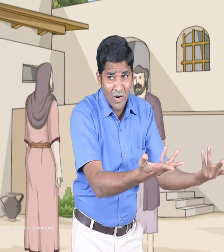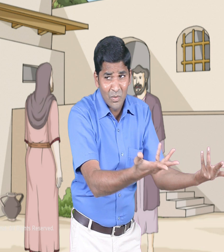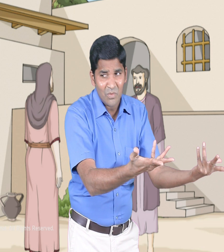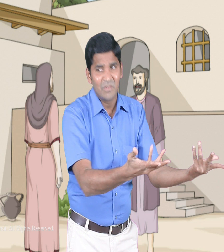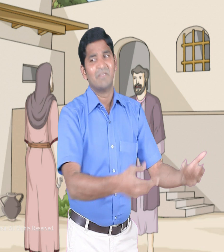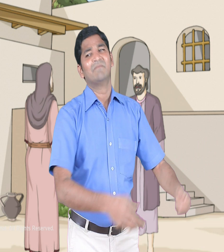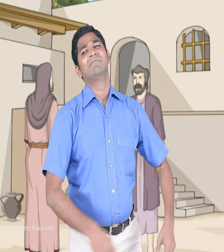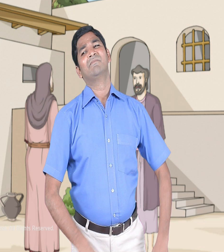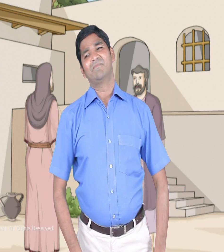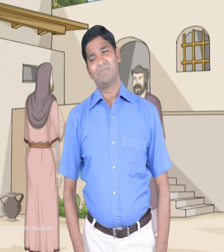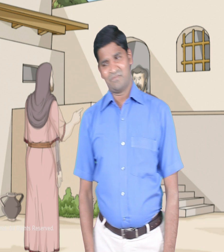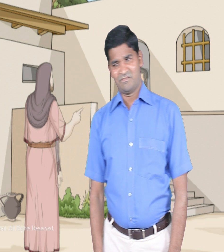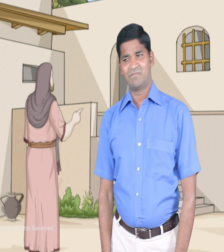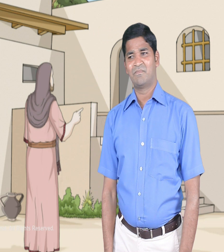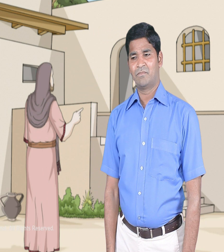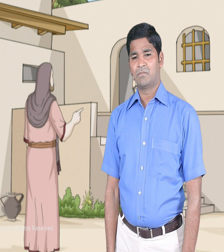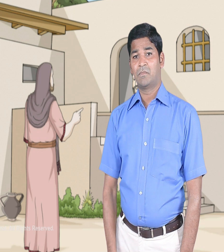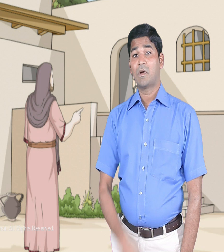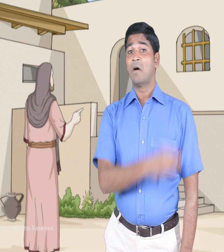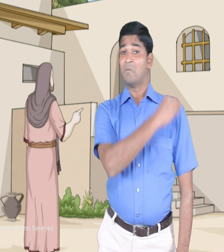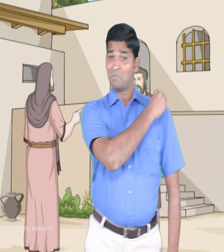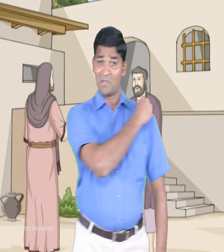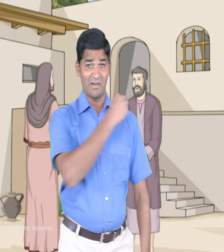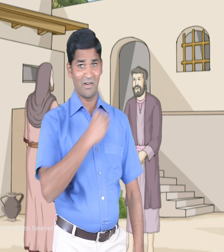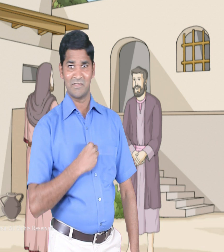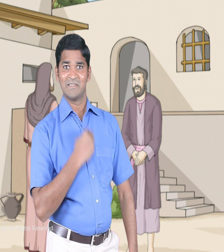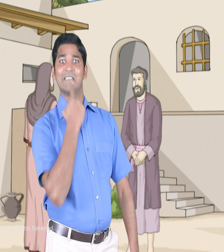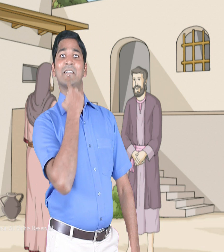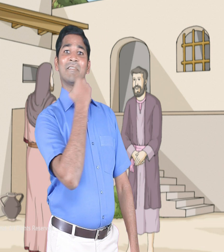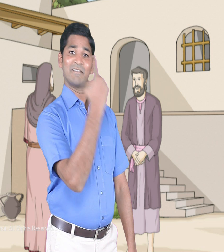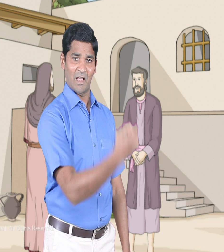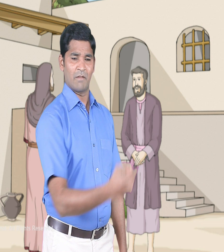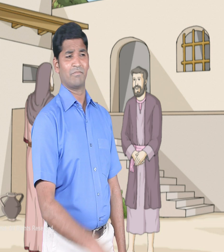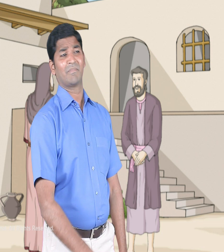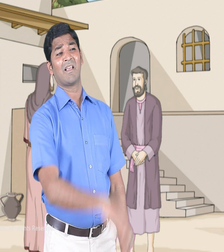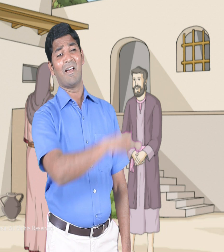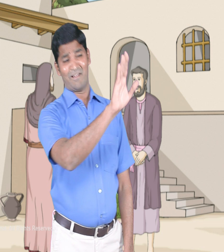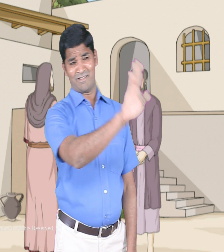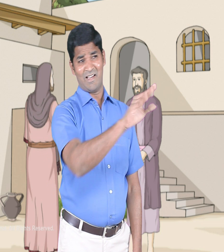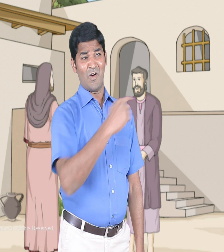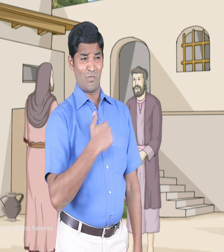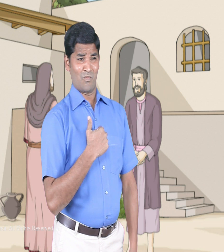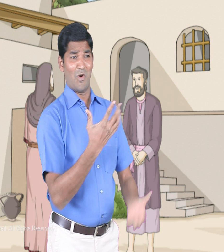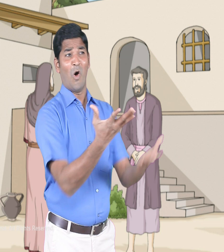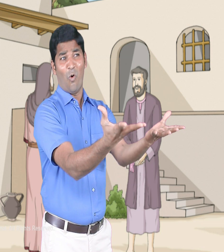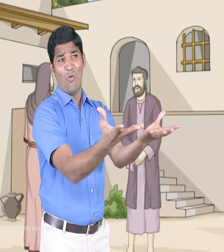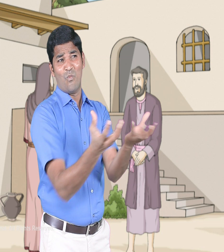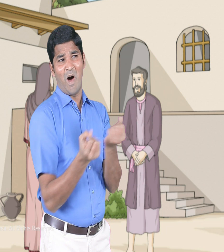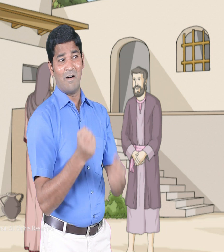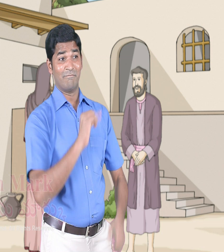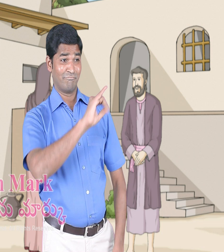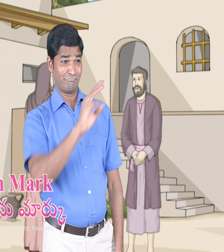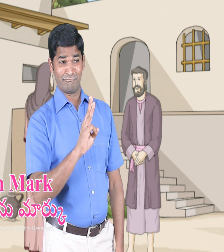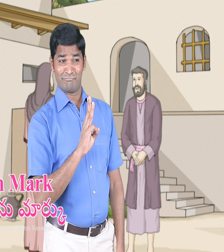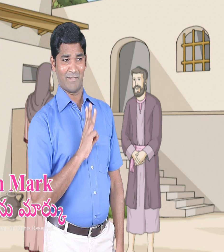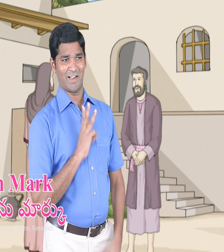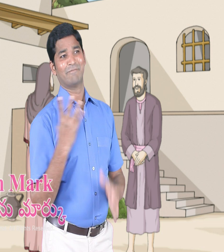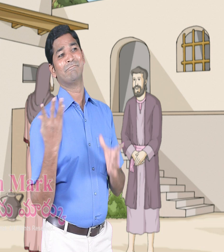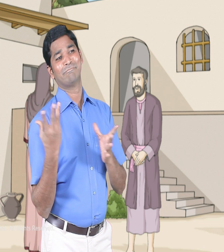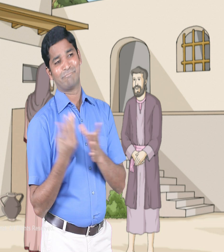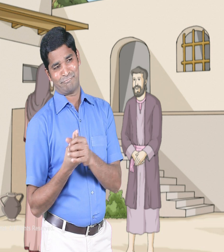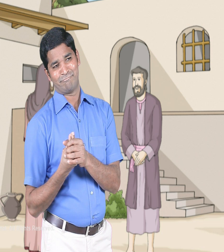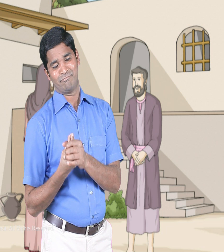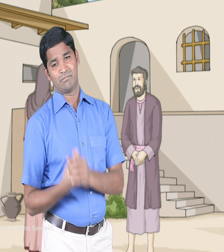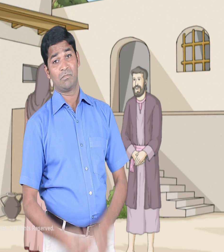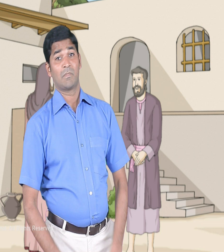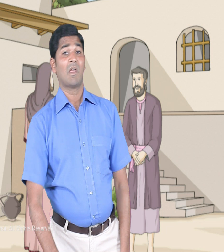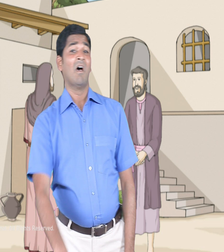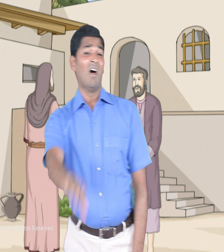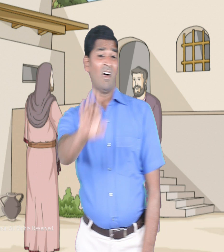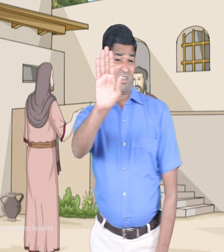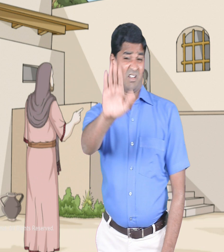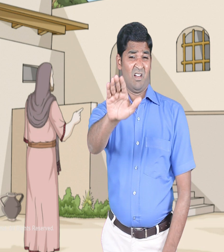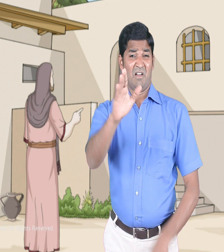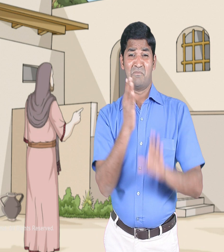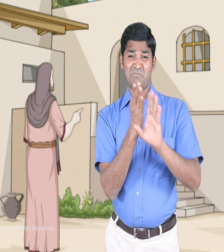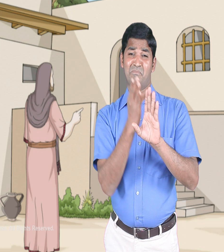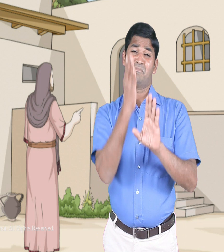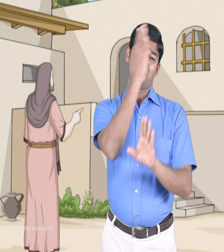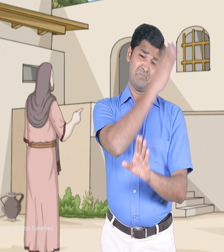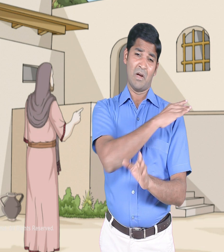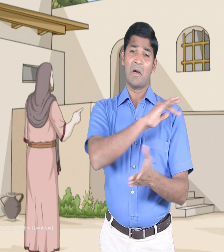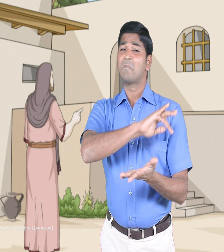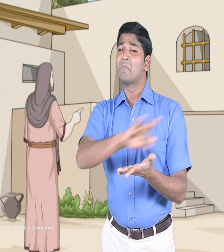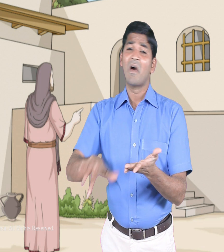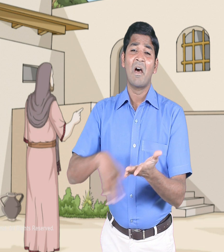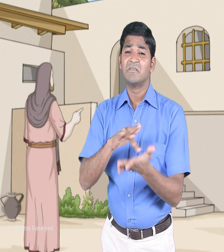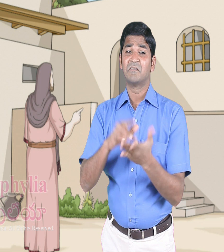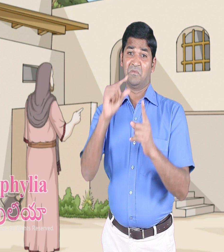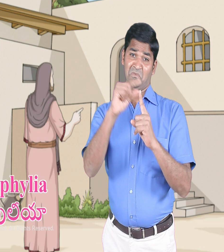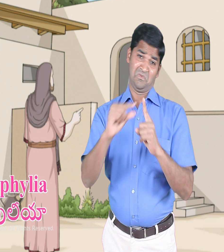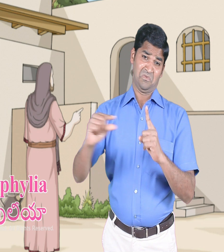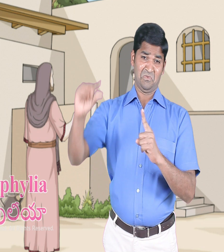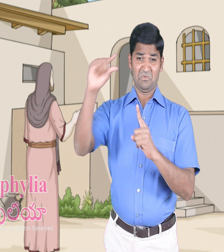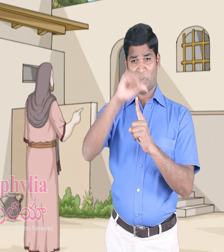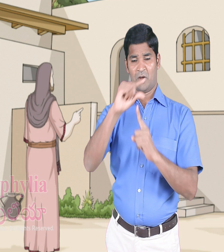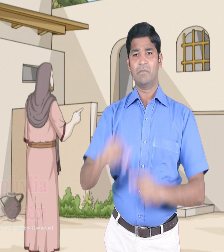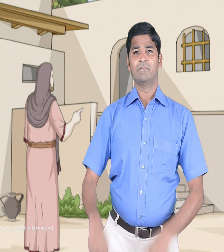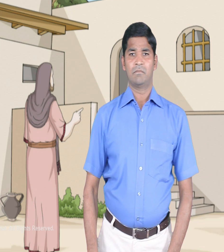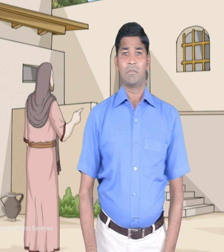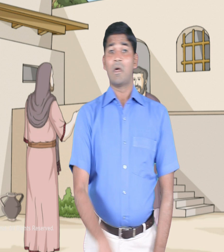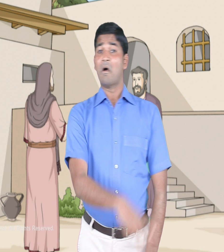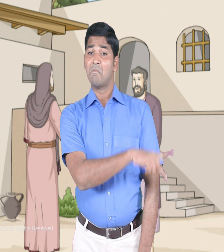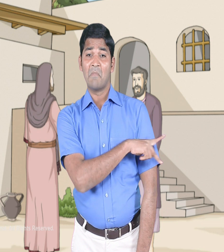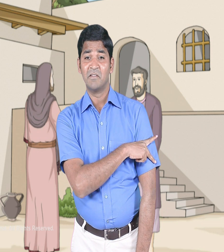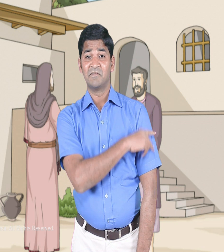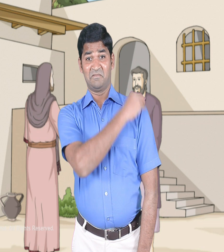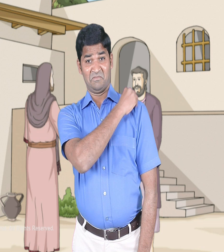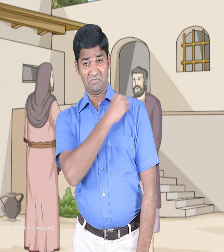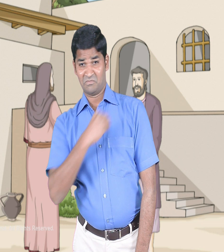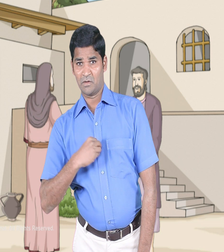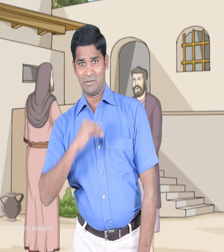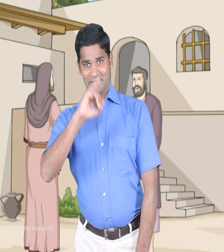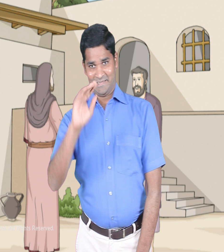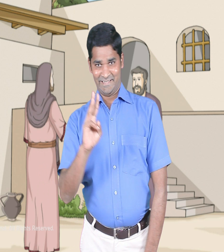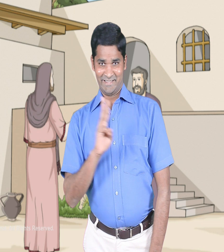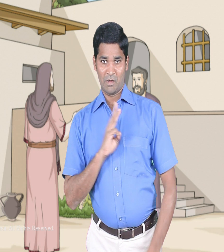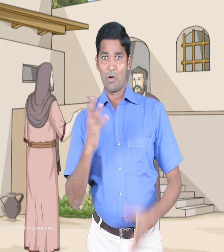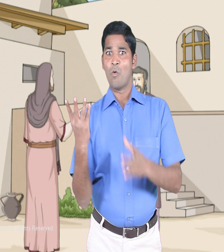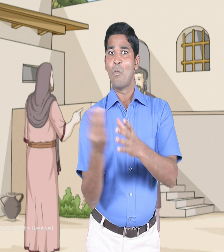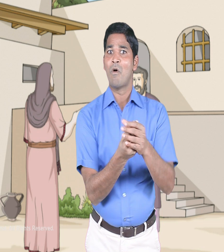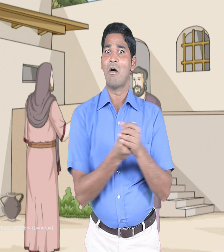Barnabas wanted to take John, also called Mark.